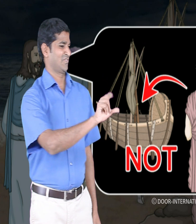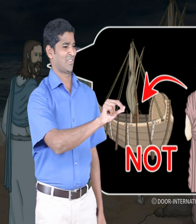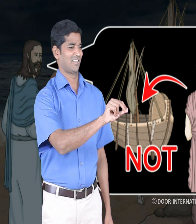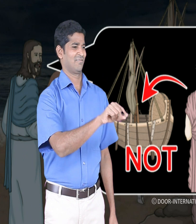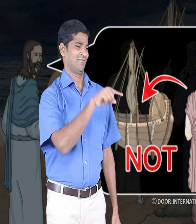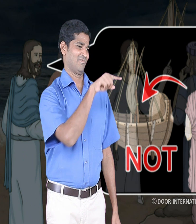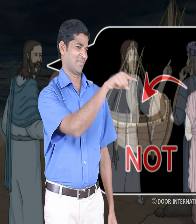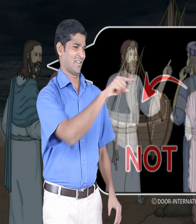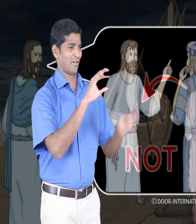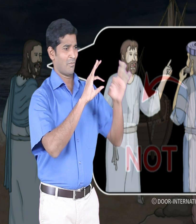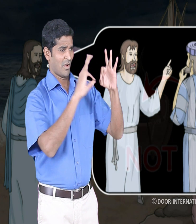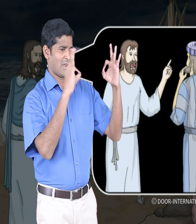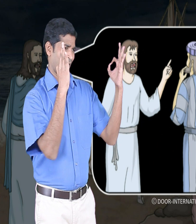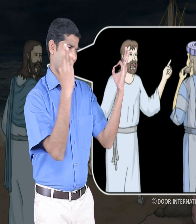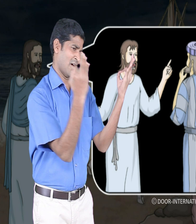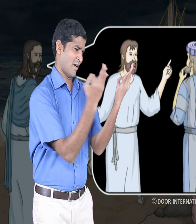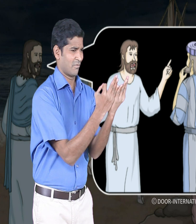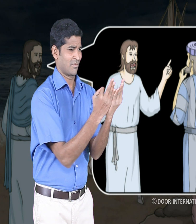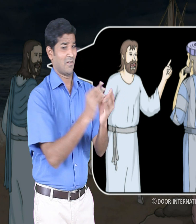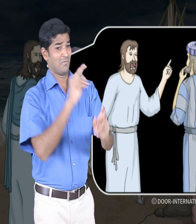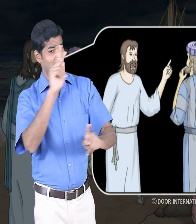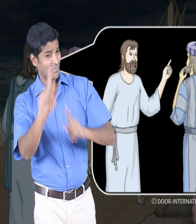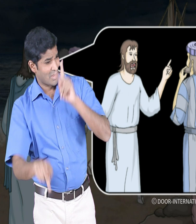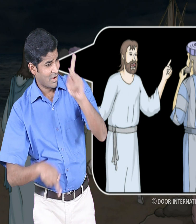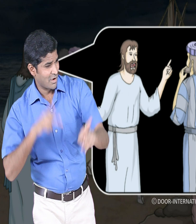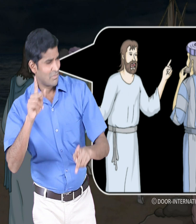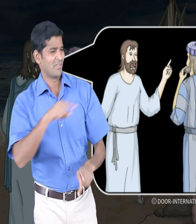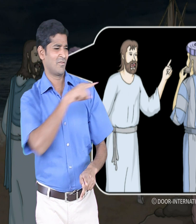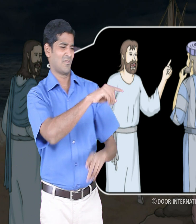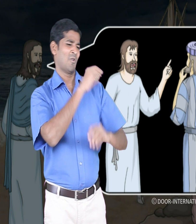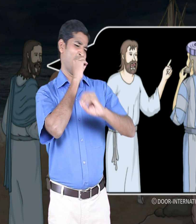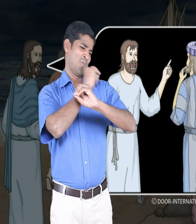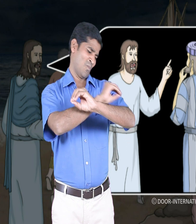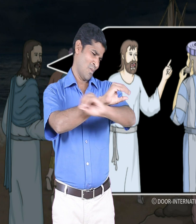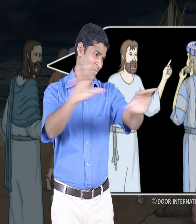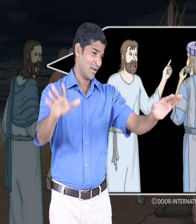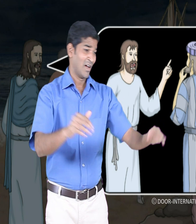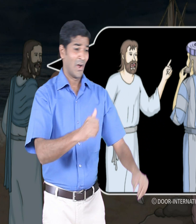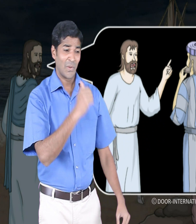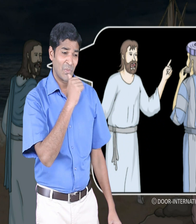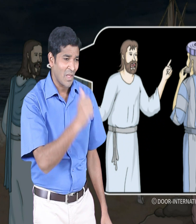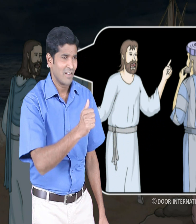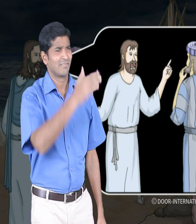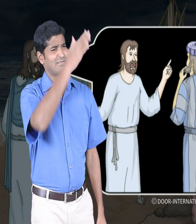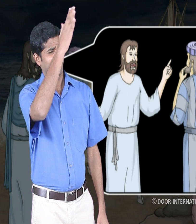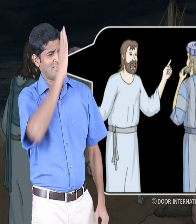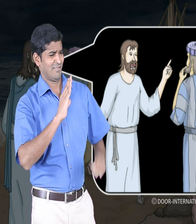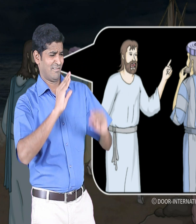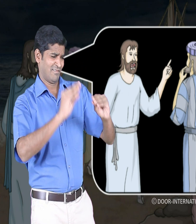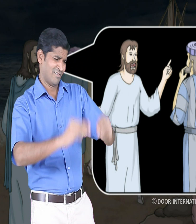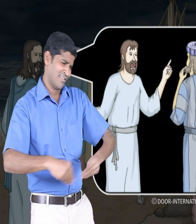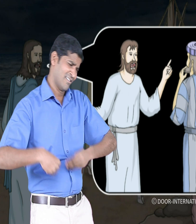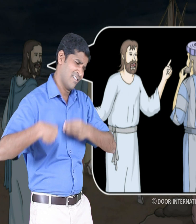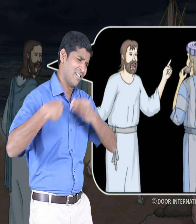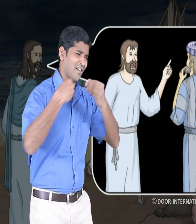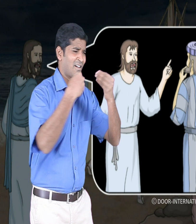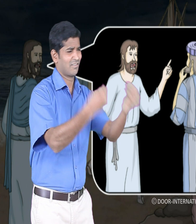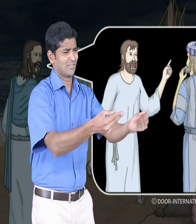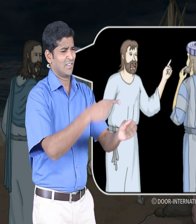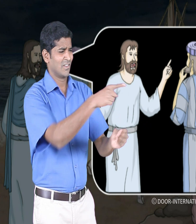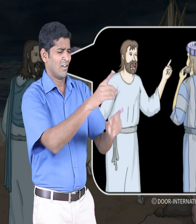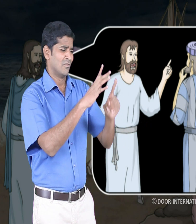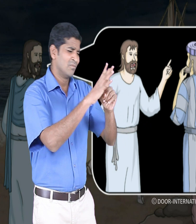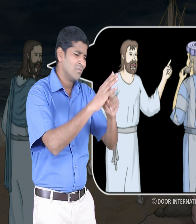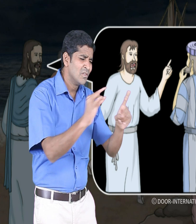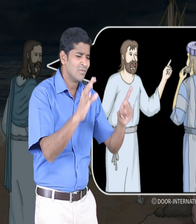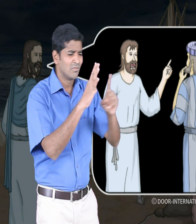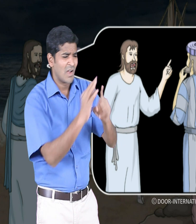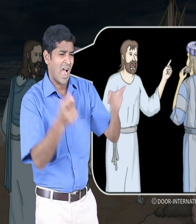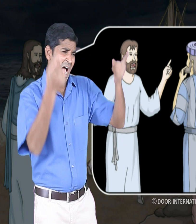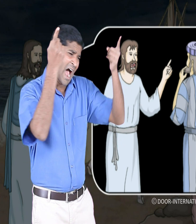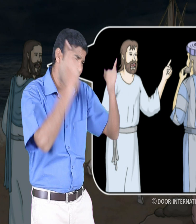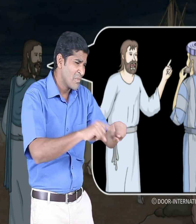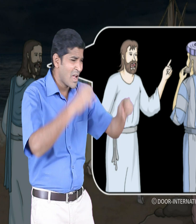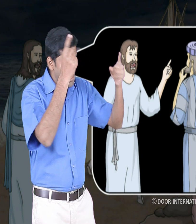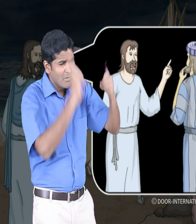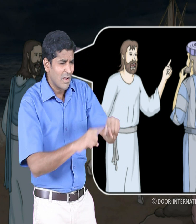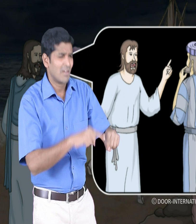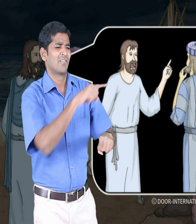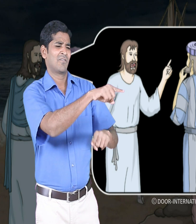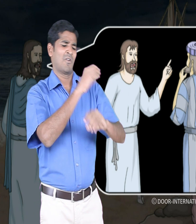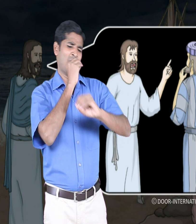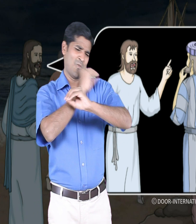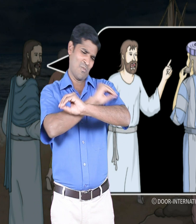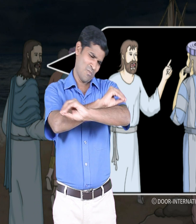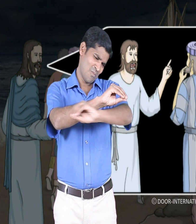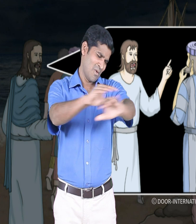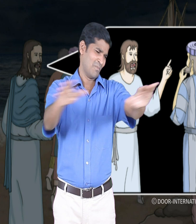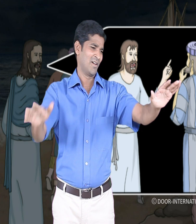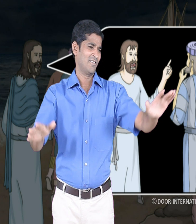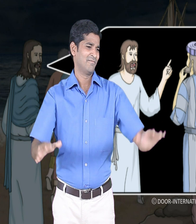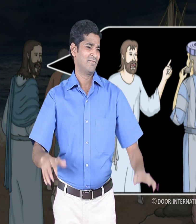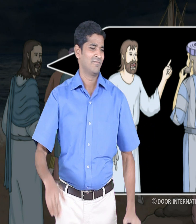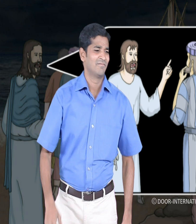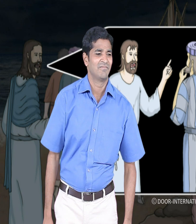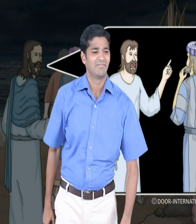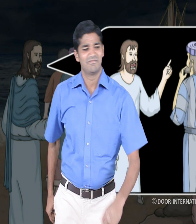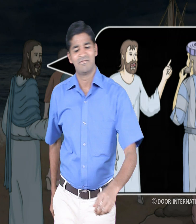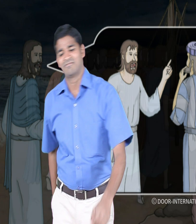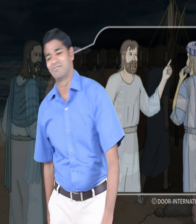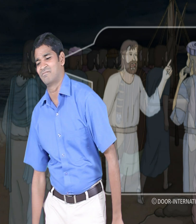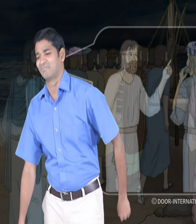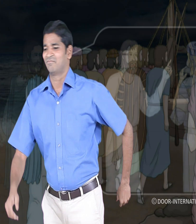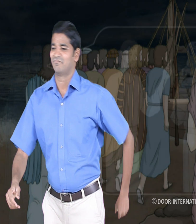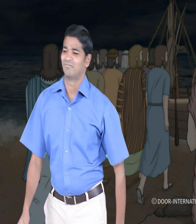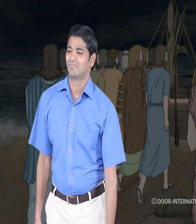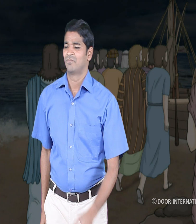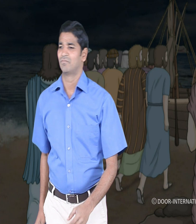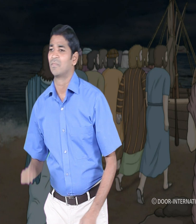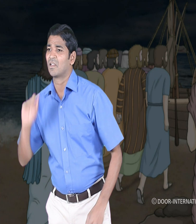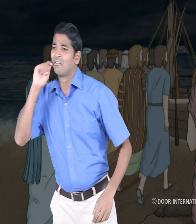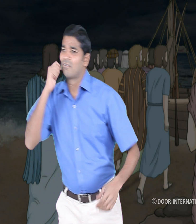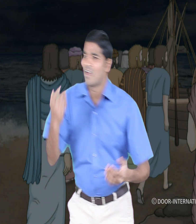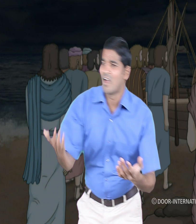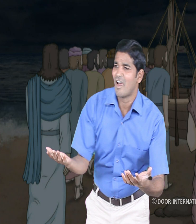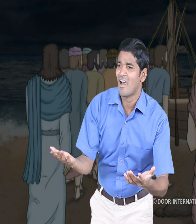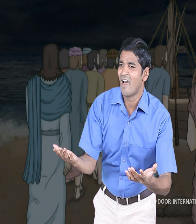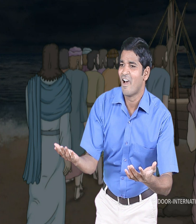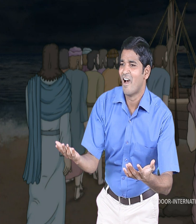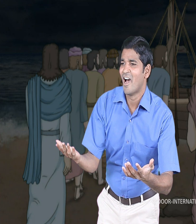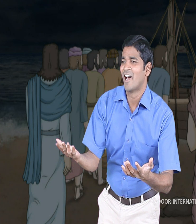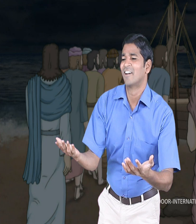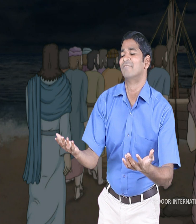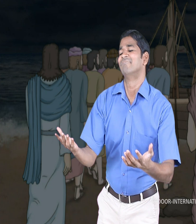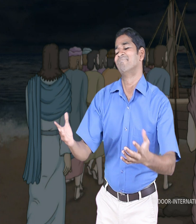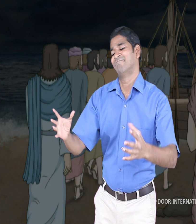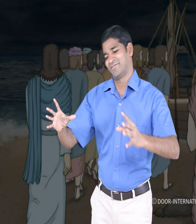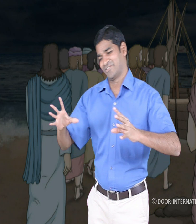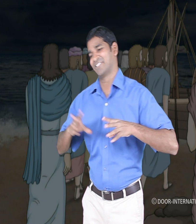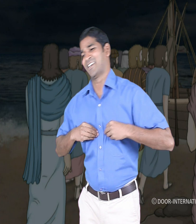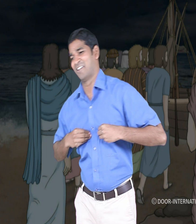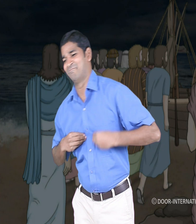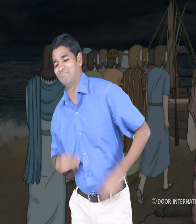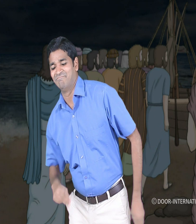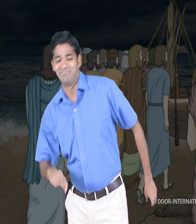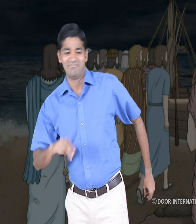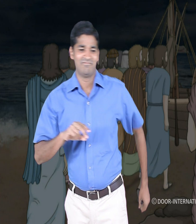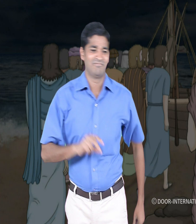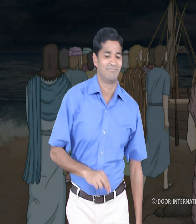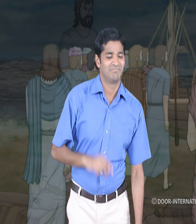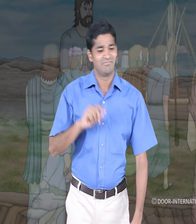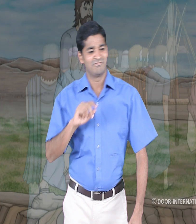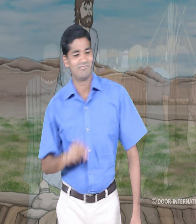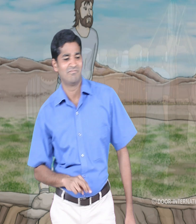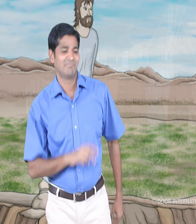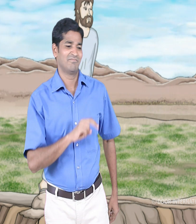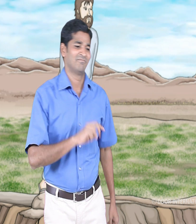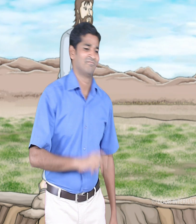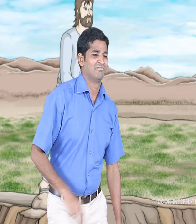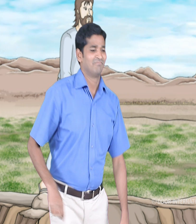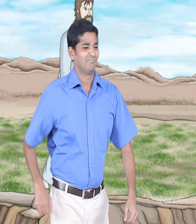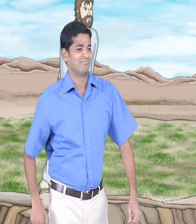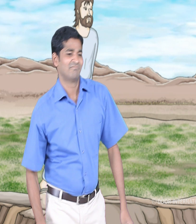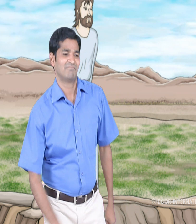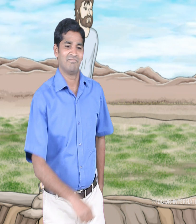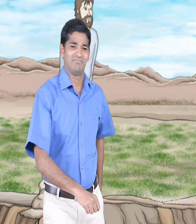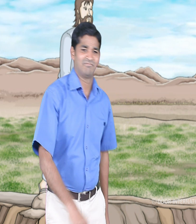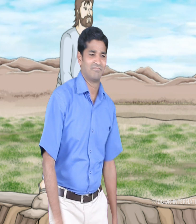“Go home to your own people,” He said, “and tell them how much the Lord has done for you, and what mercy He has shown you.”